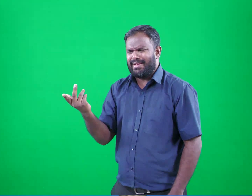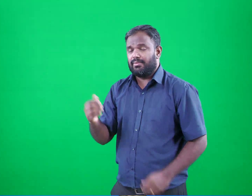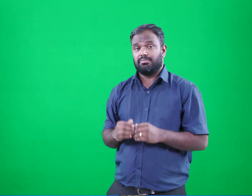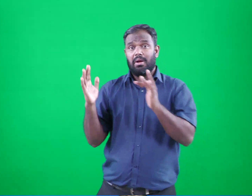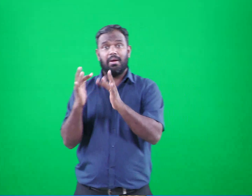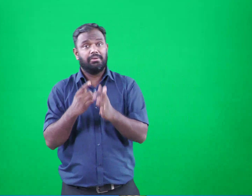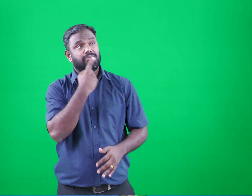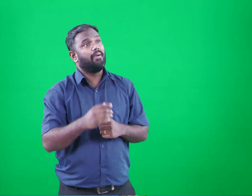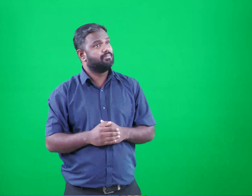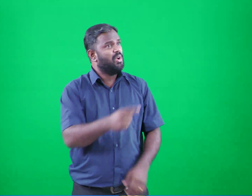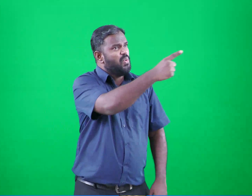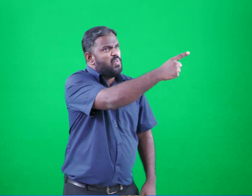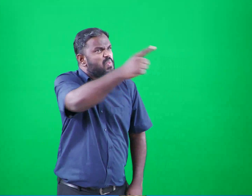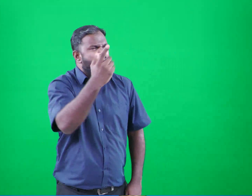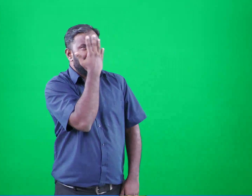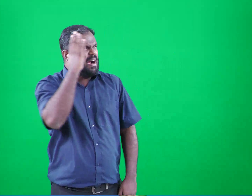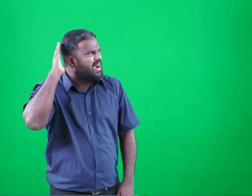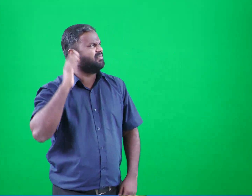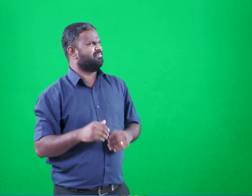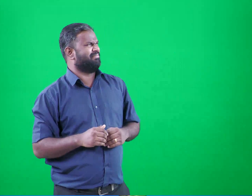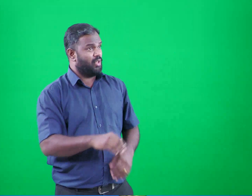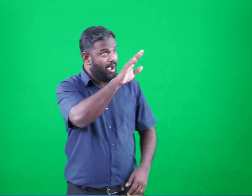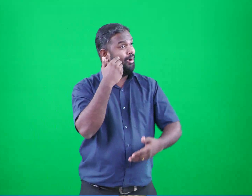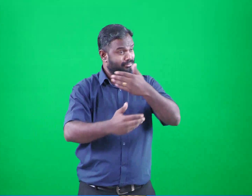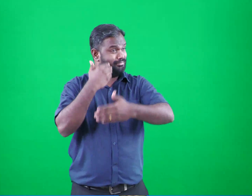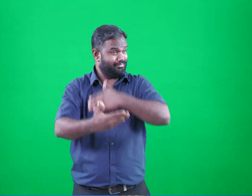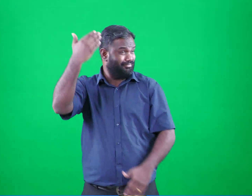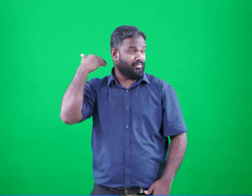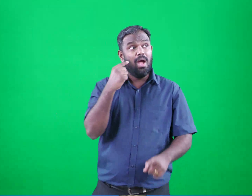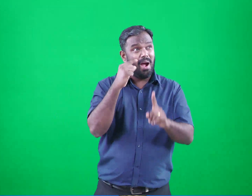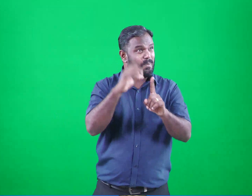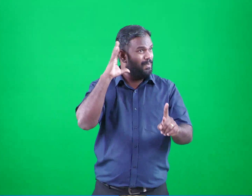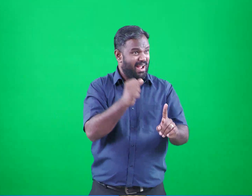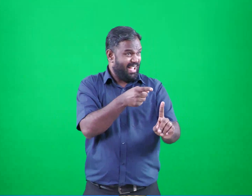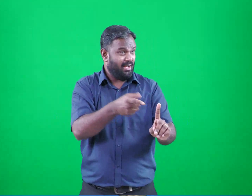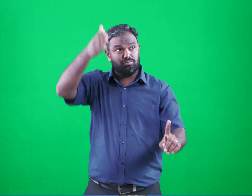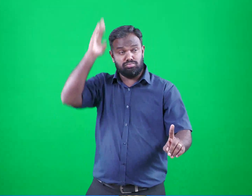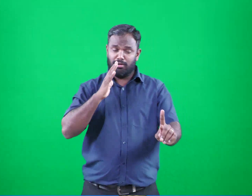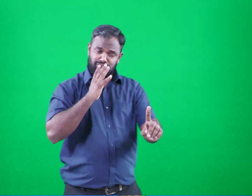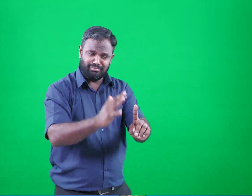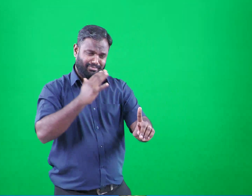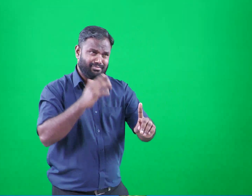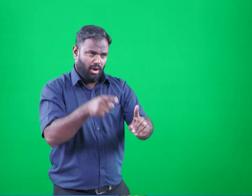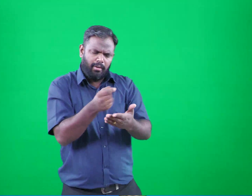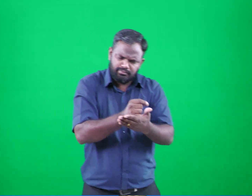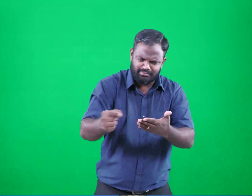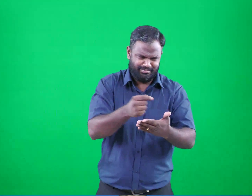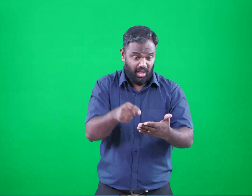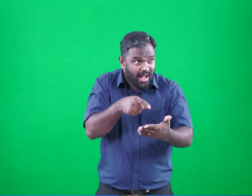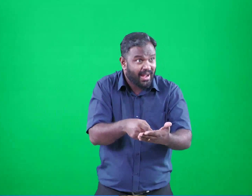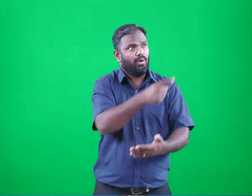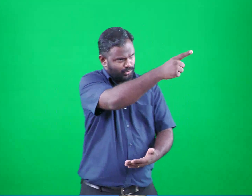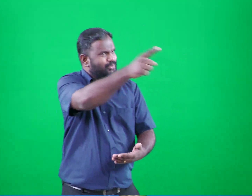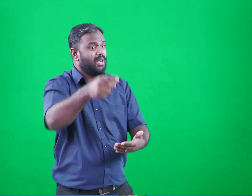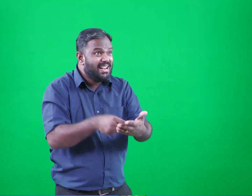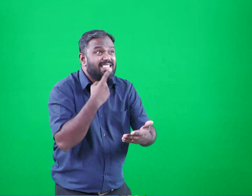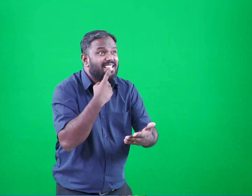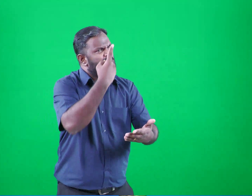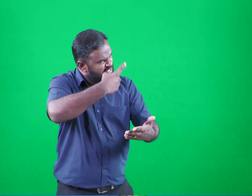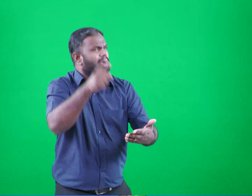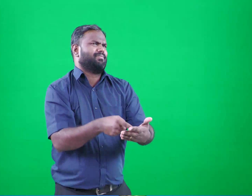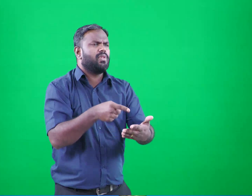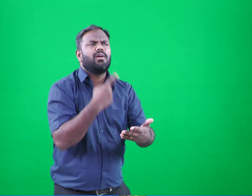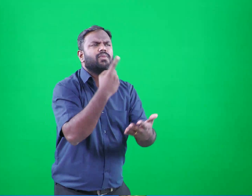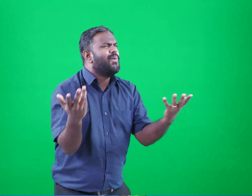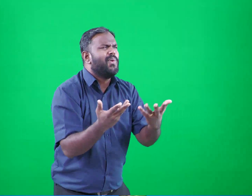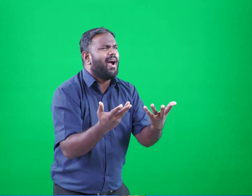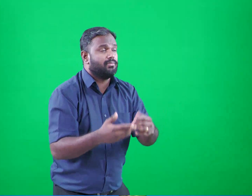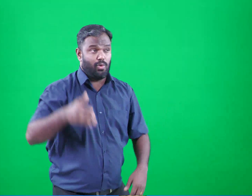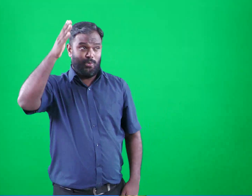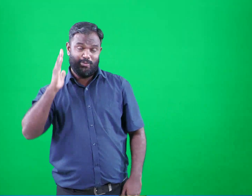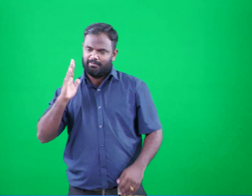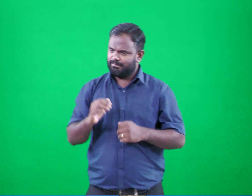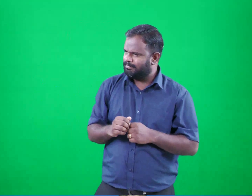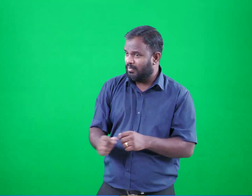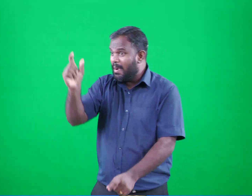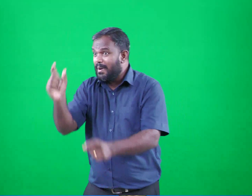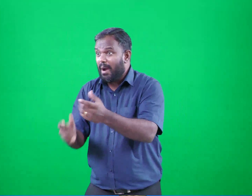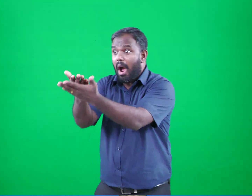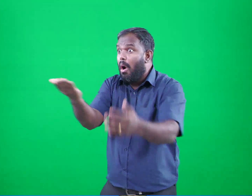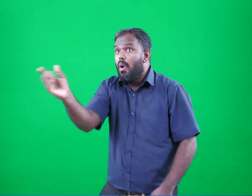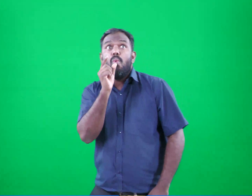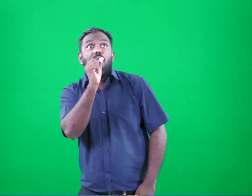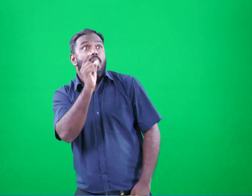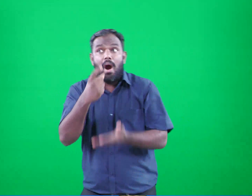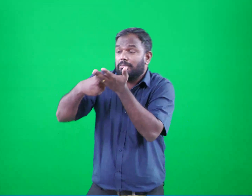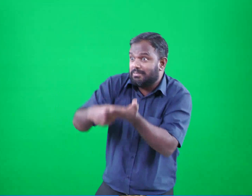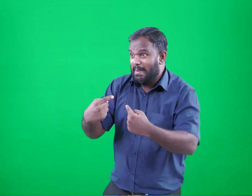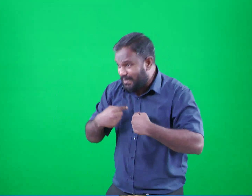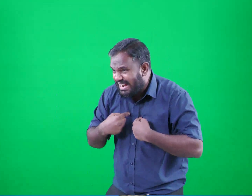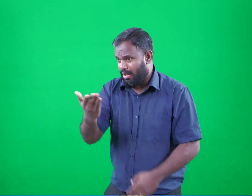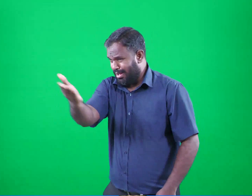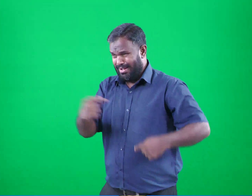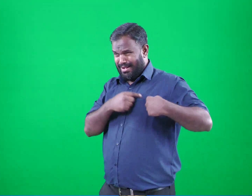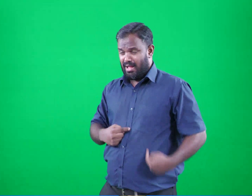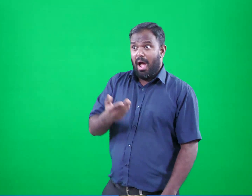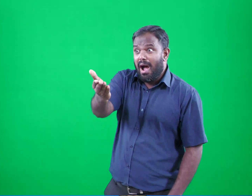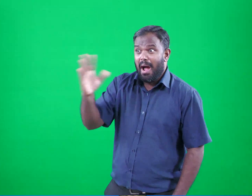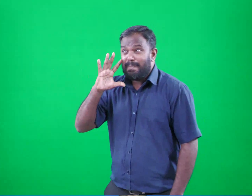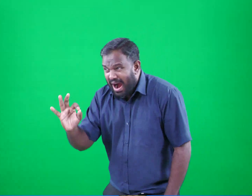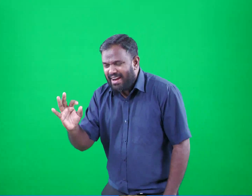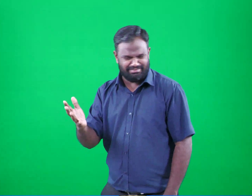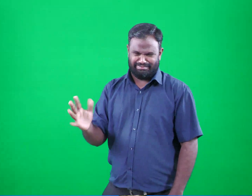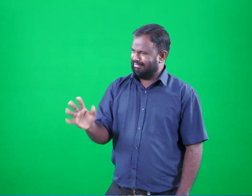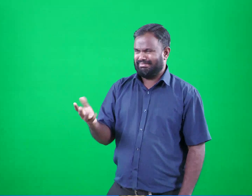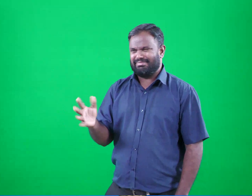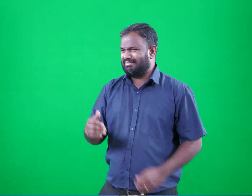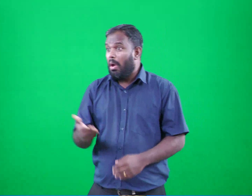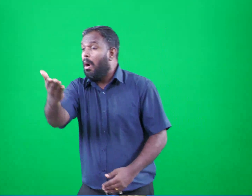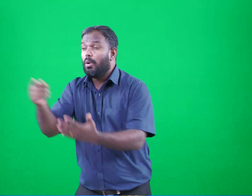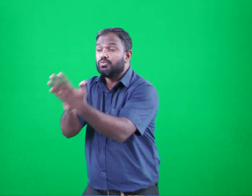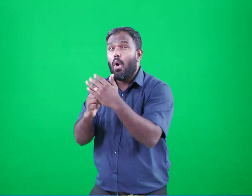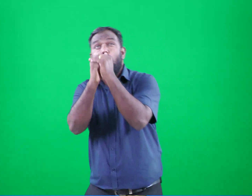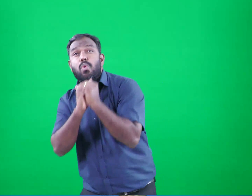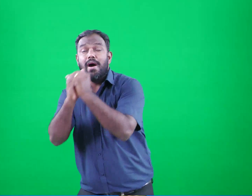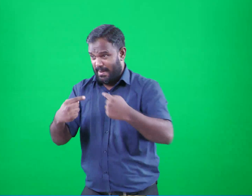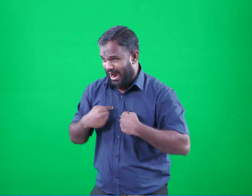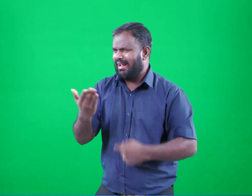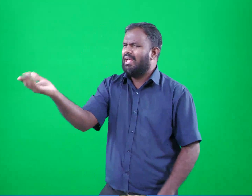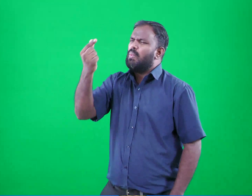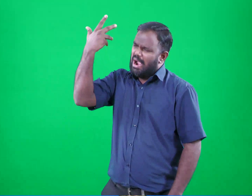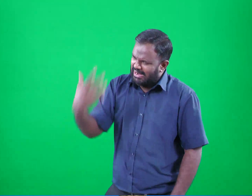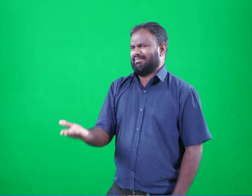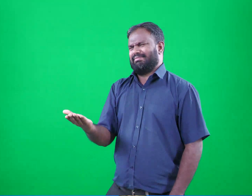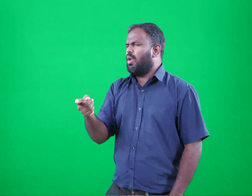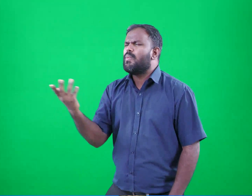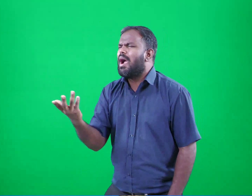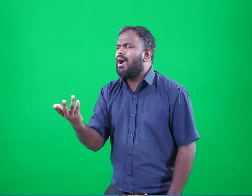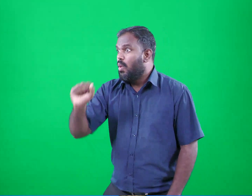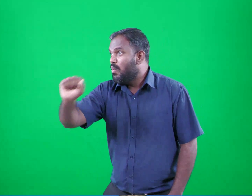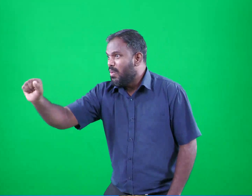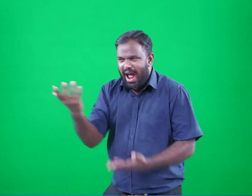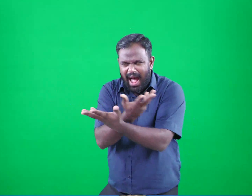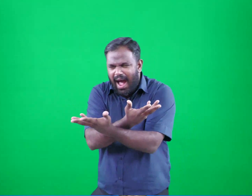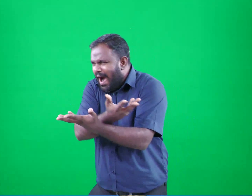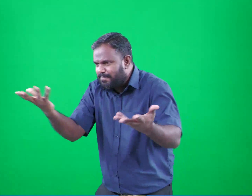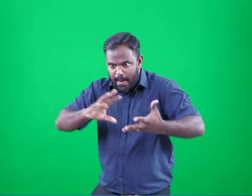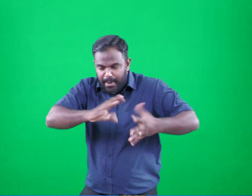Jesus answered them, "Isaiah prophesied correctly about you hypocrites, as it is written: ' These people honor Me with their lips, but their hearts are far from Me.